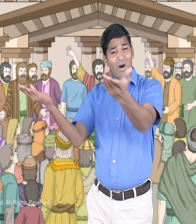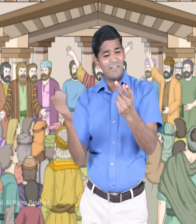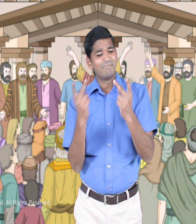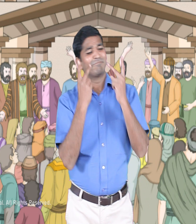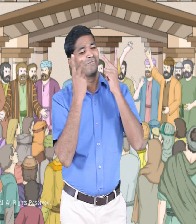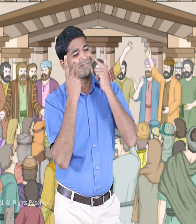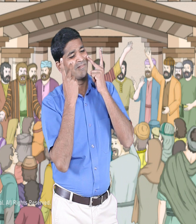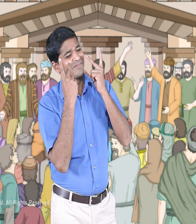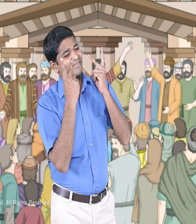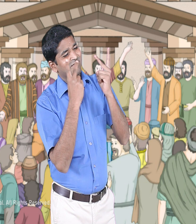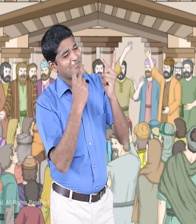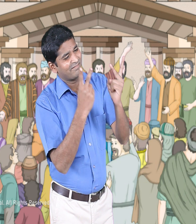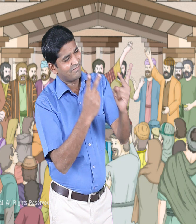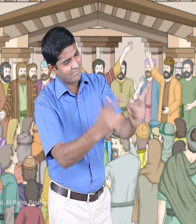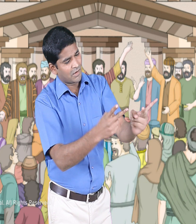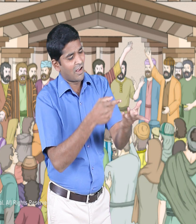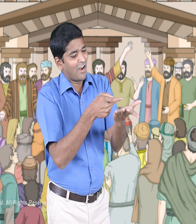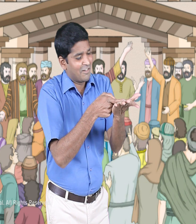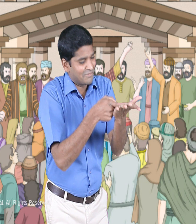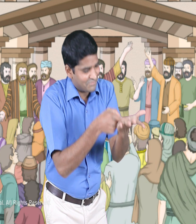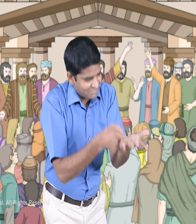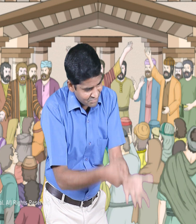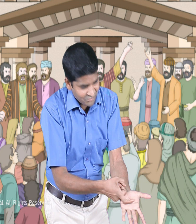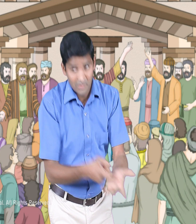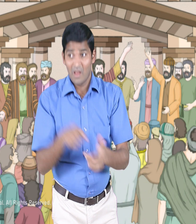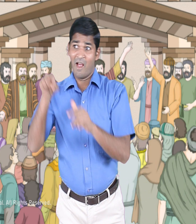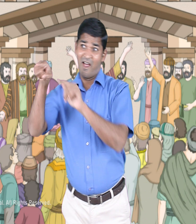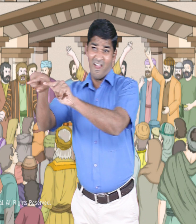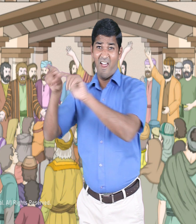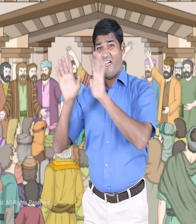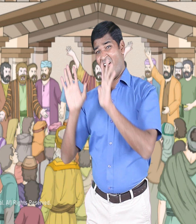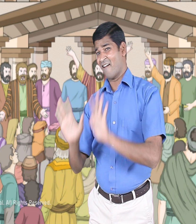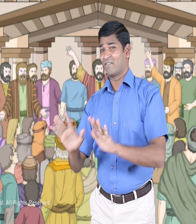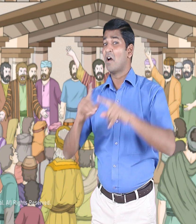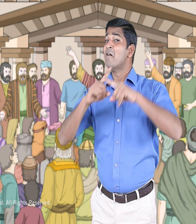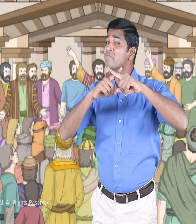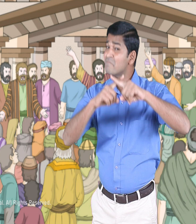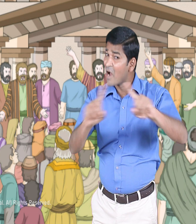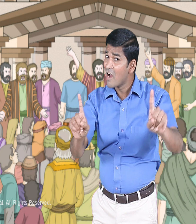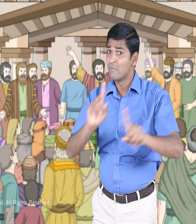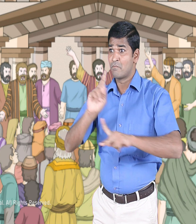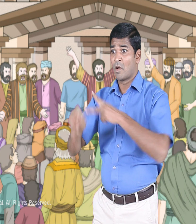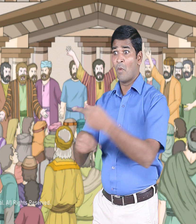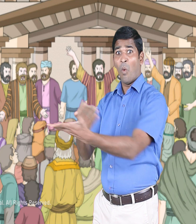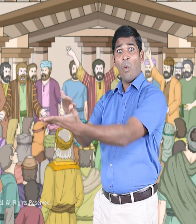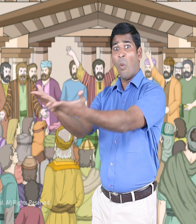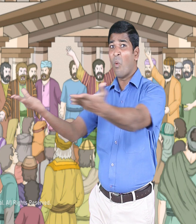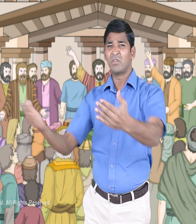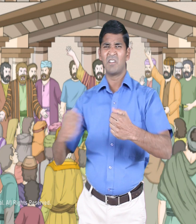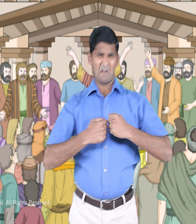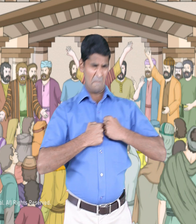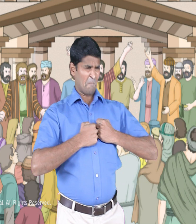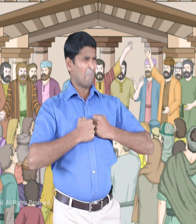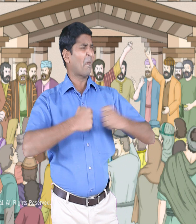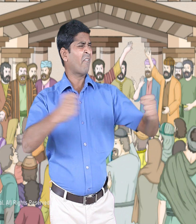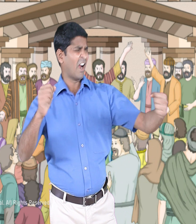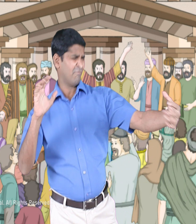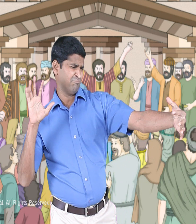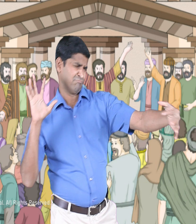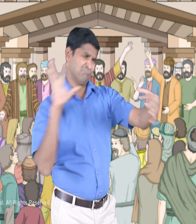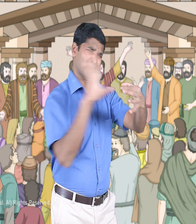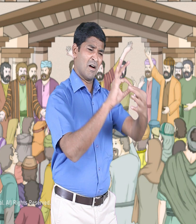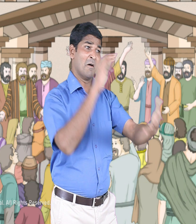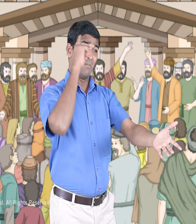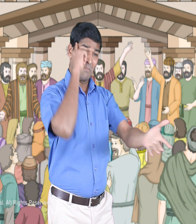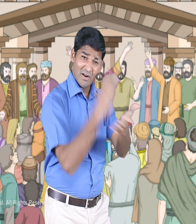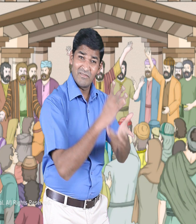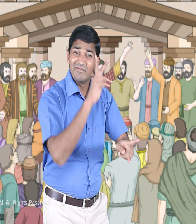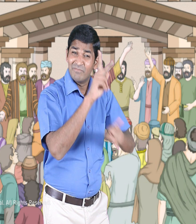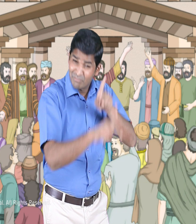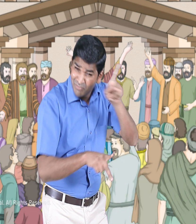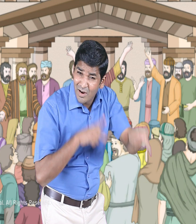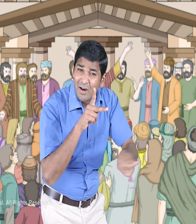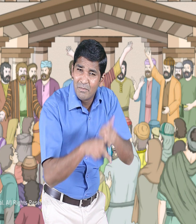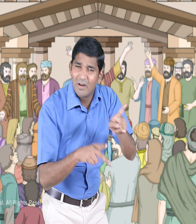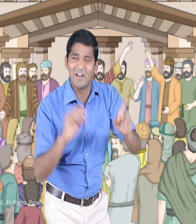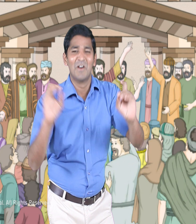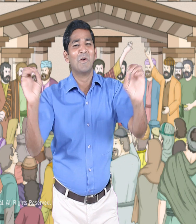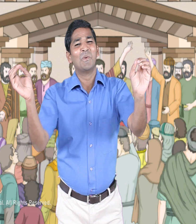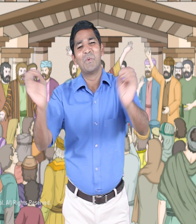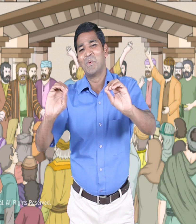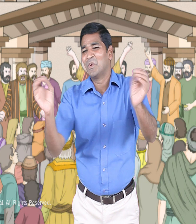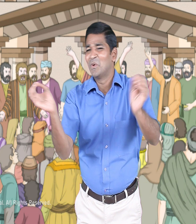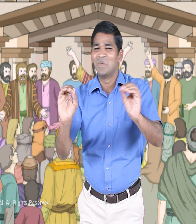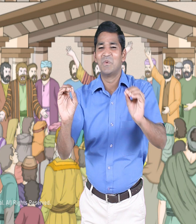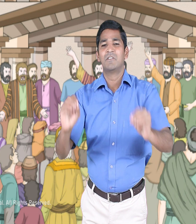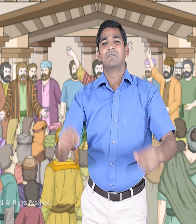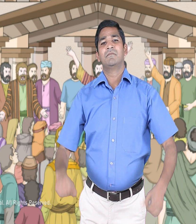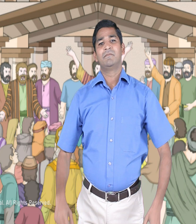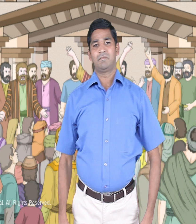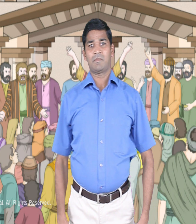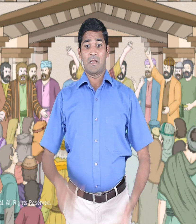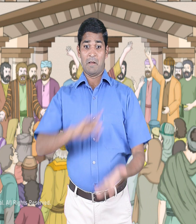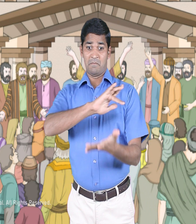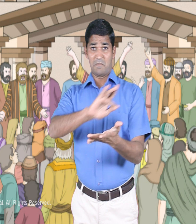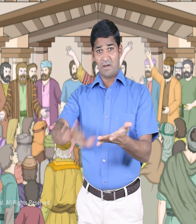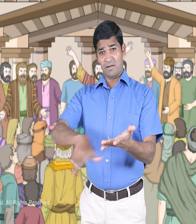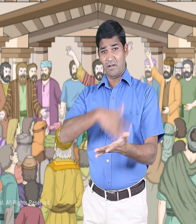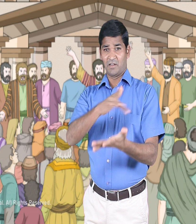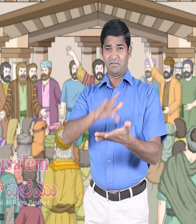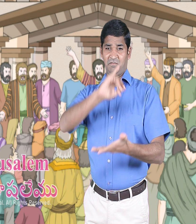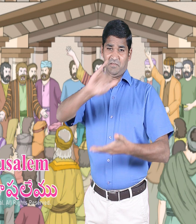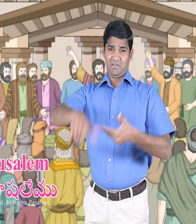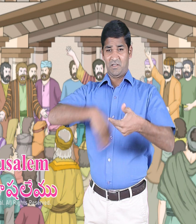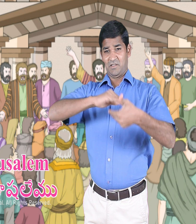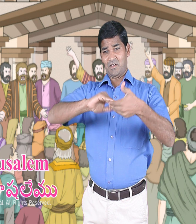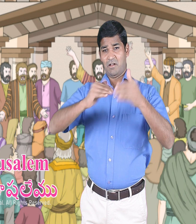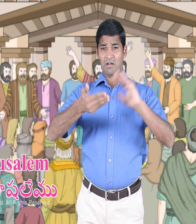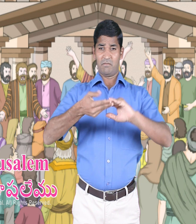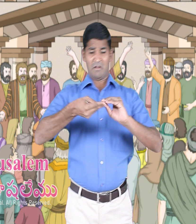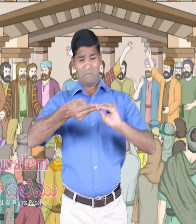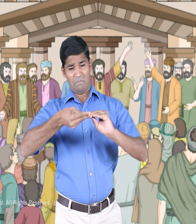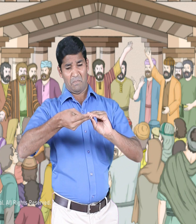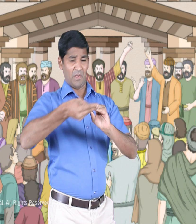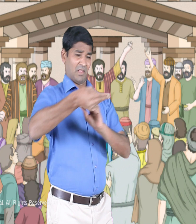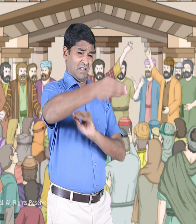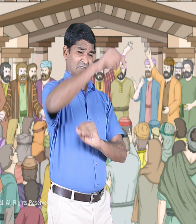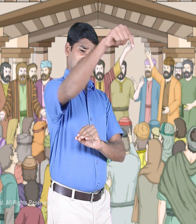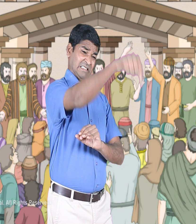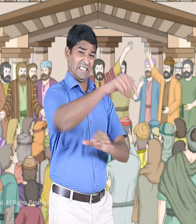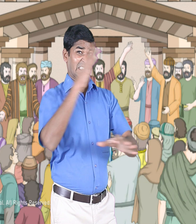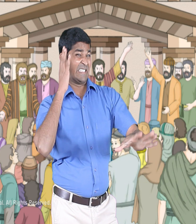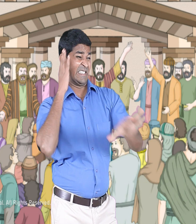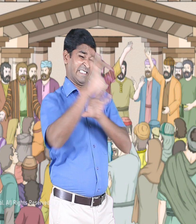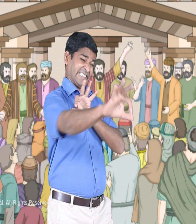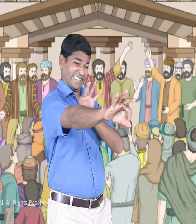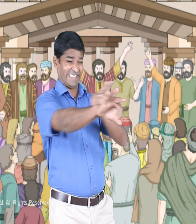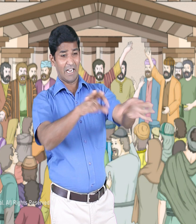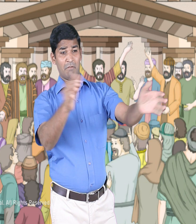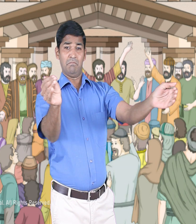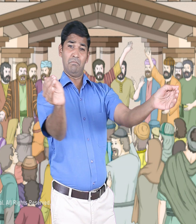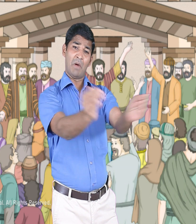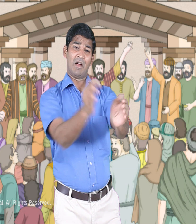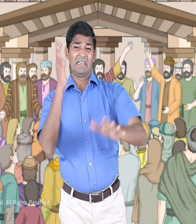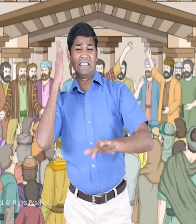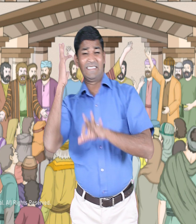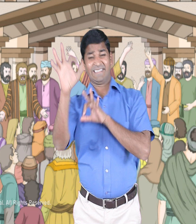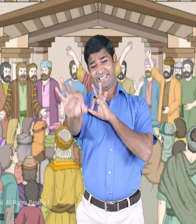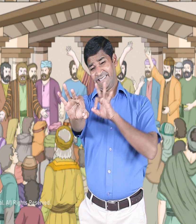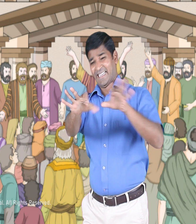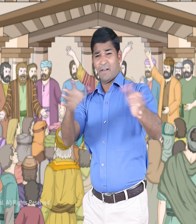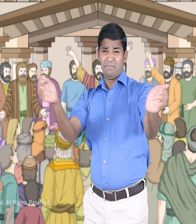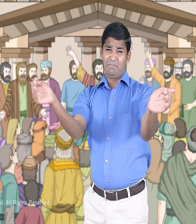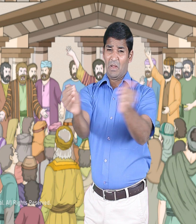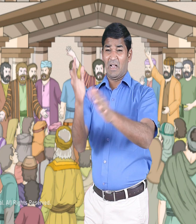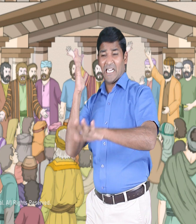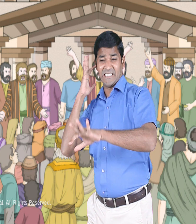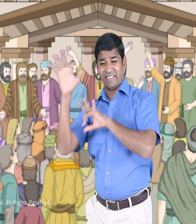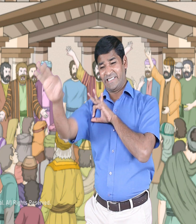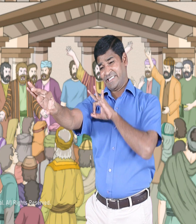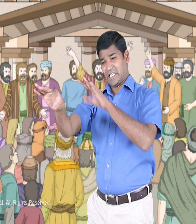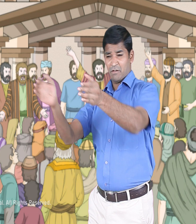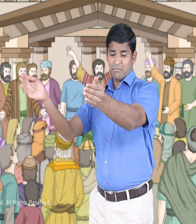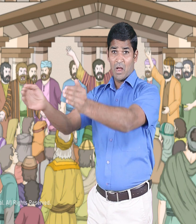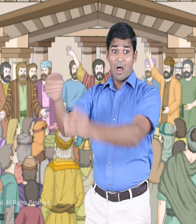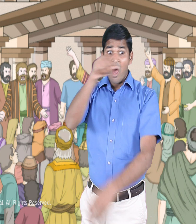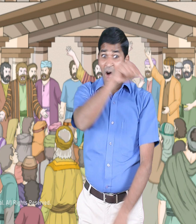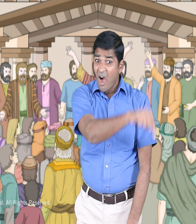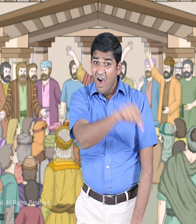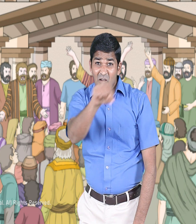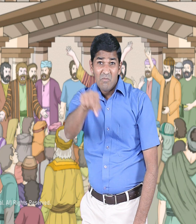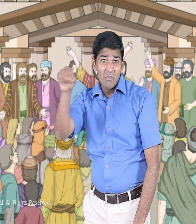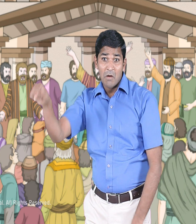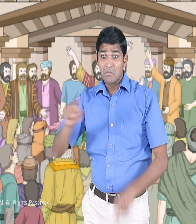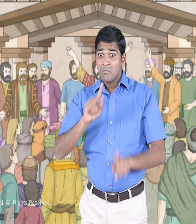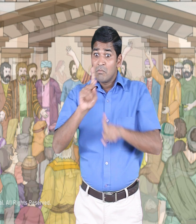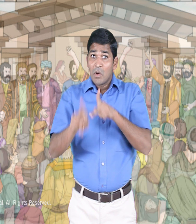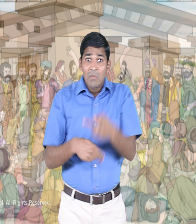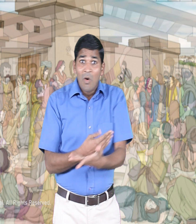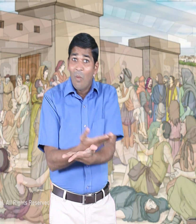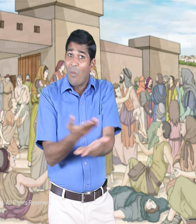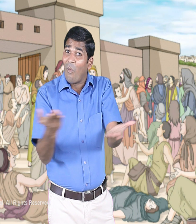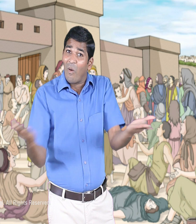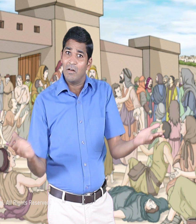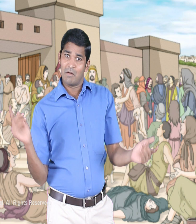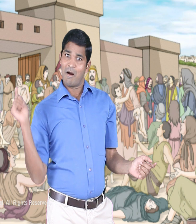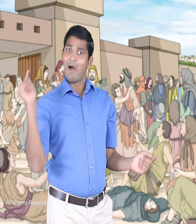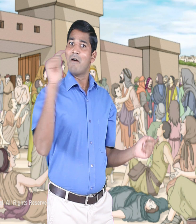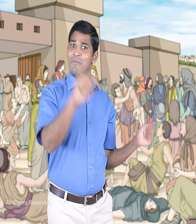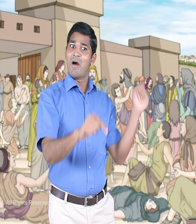Yet more and more believers were brought to the Lord—large numbers of both men and women.